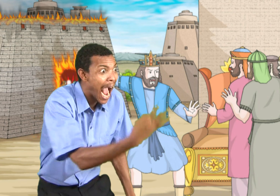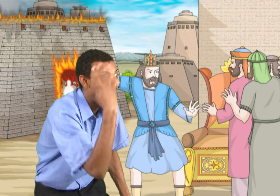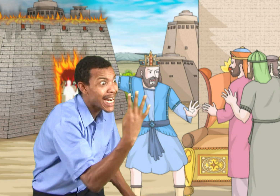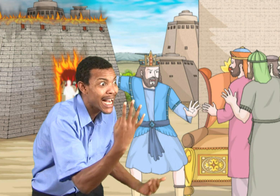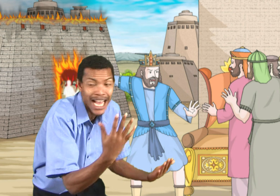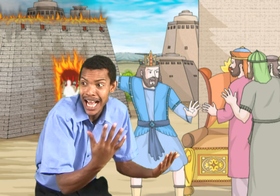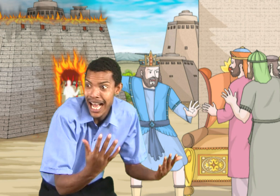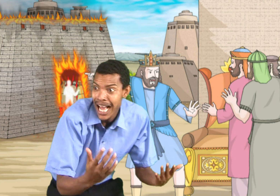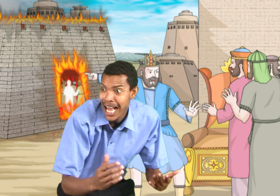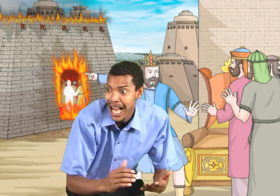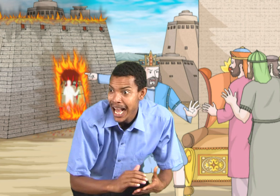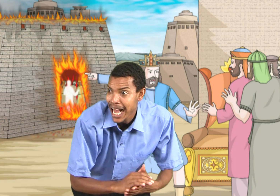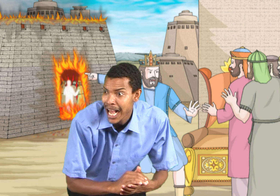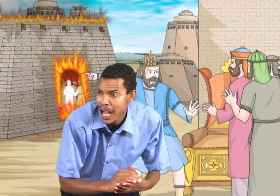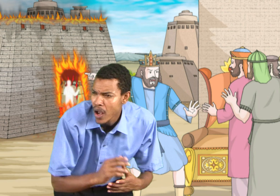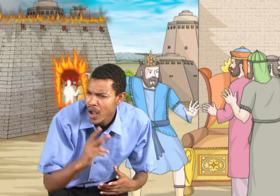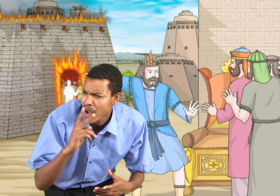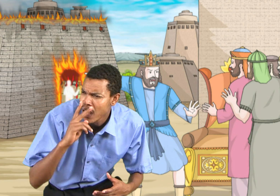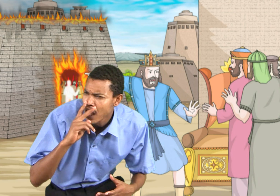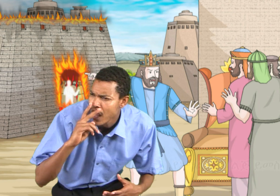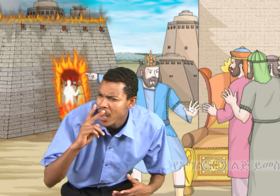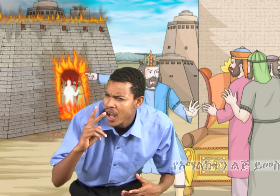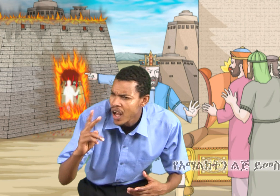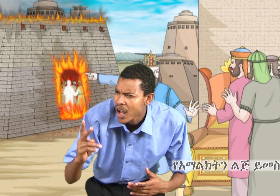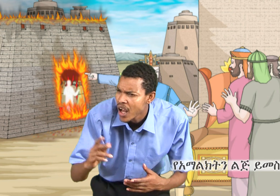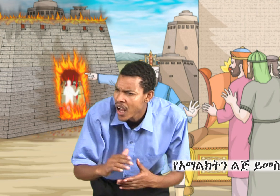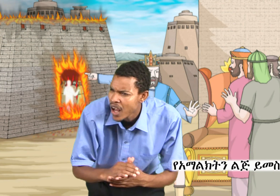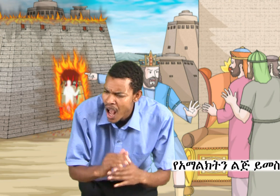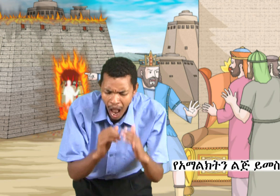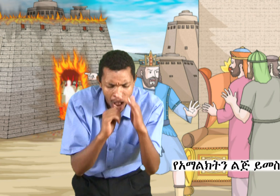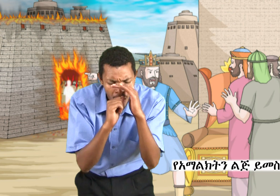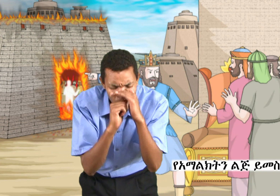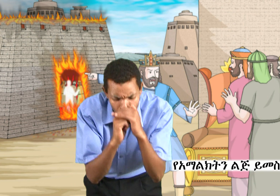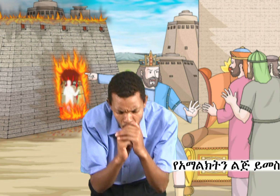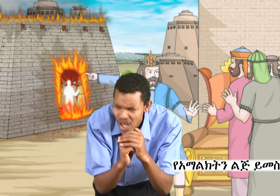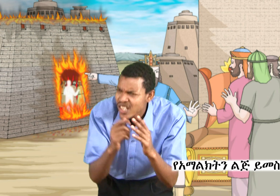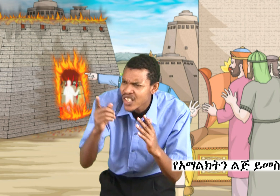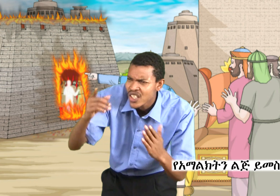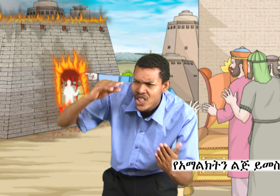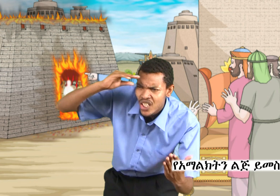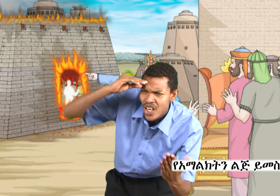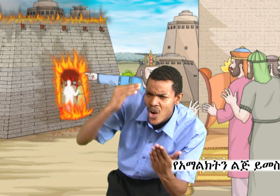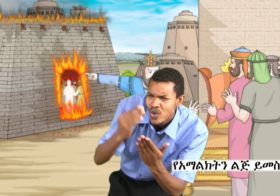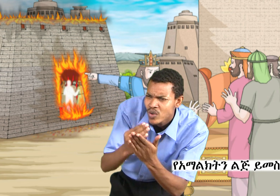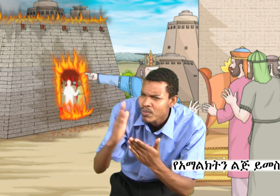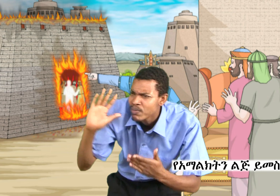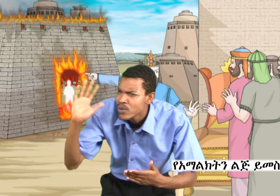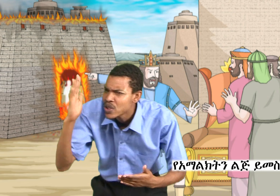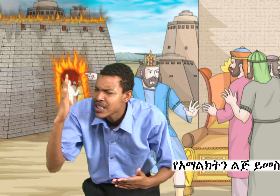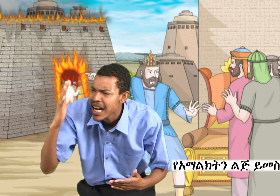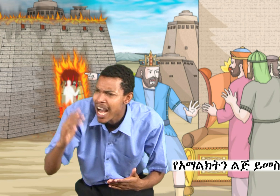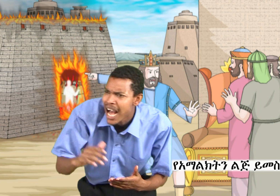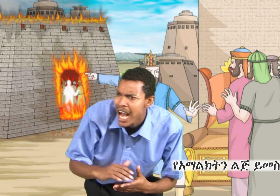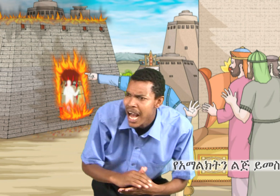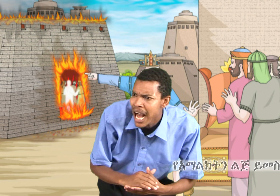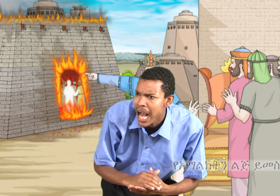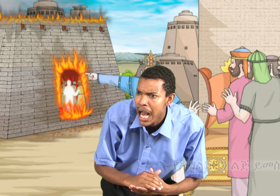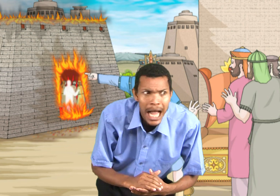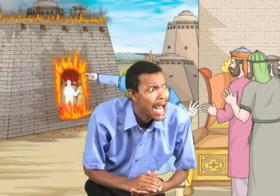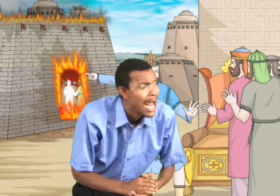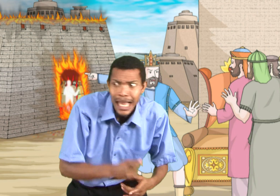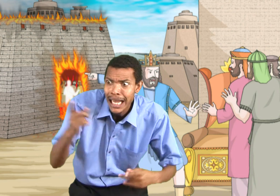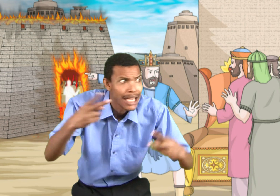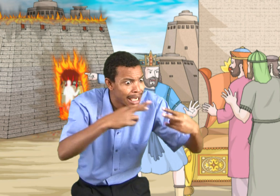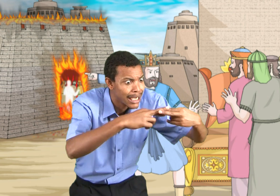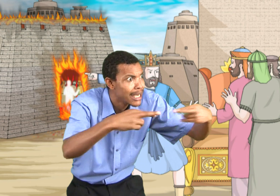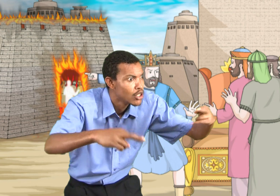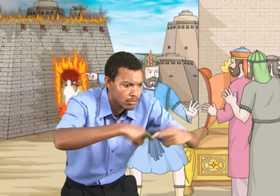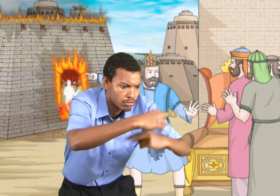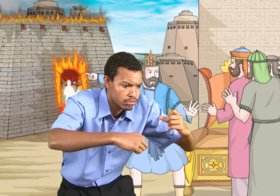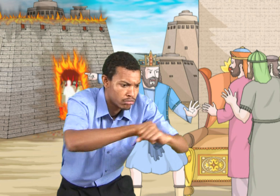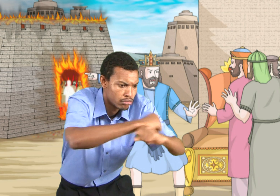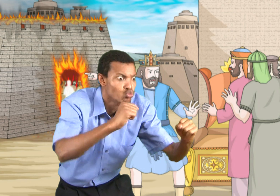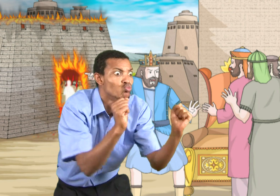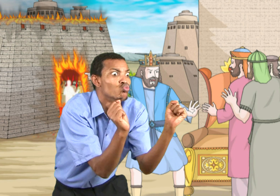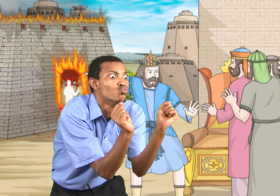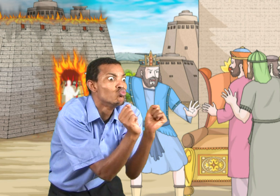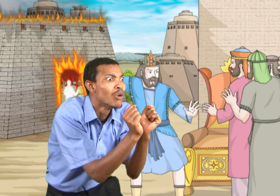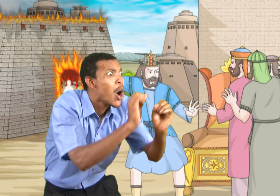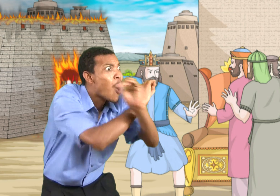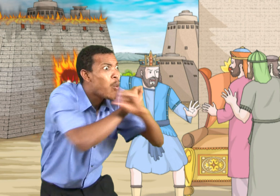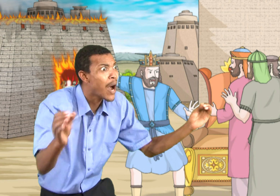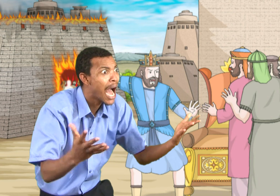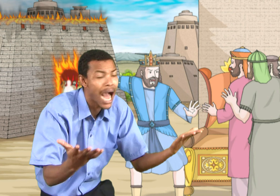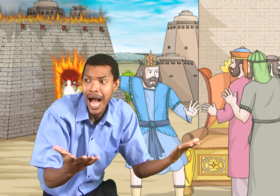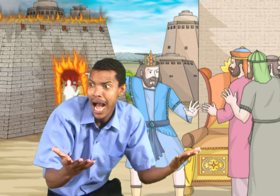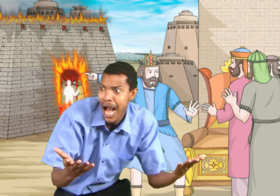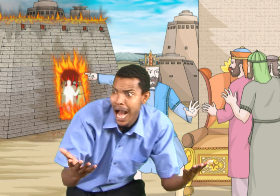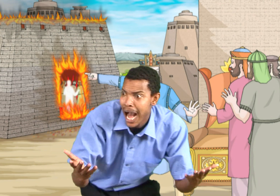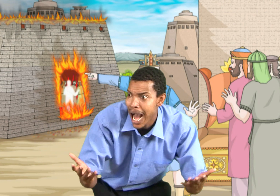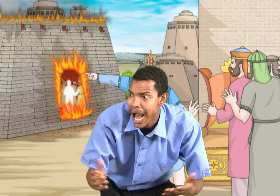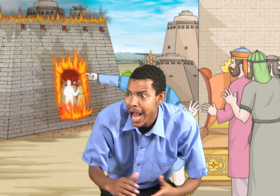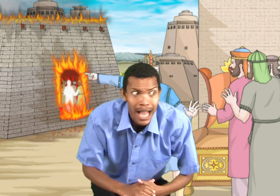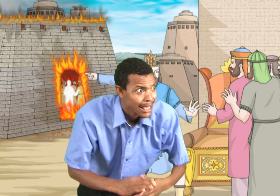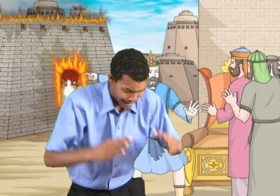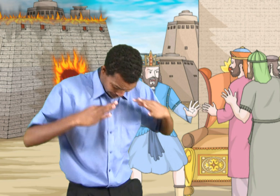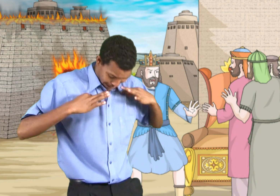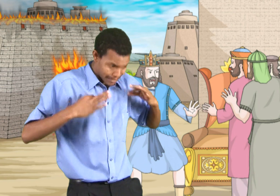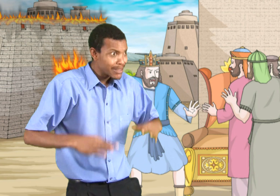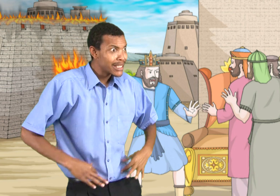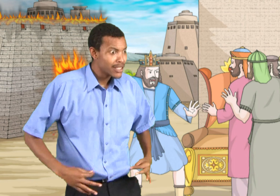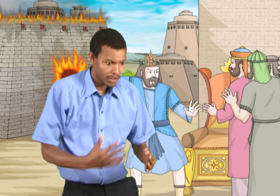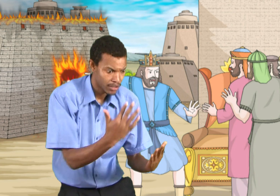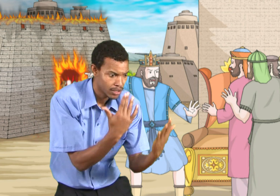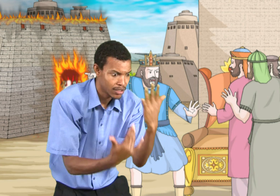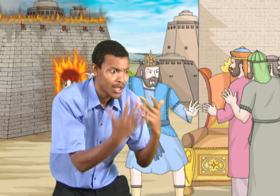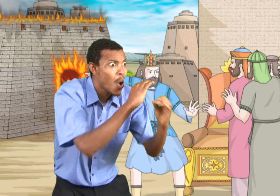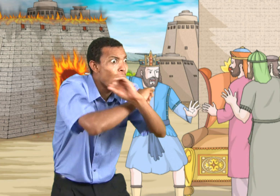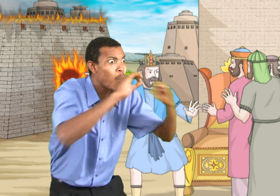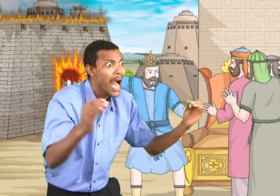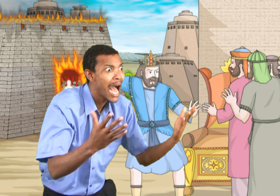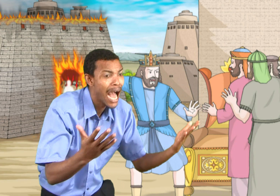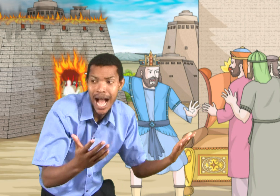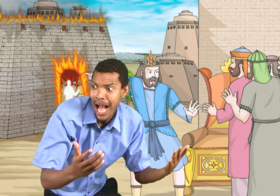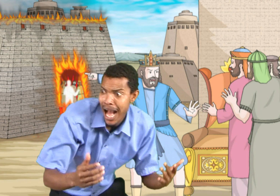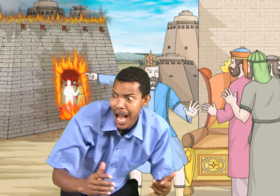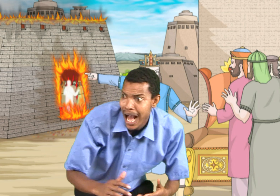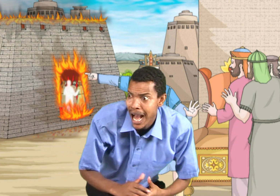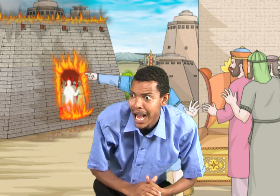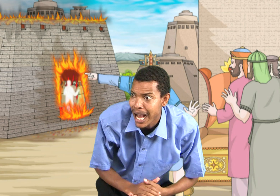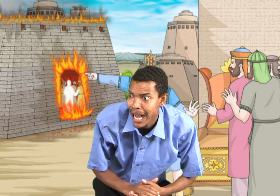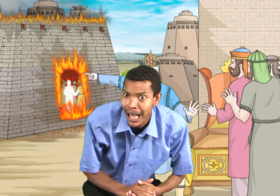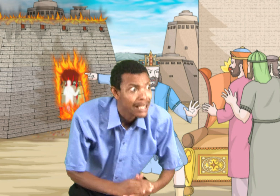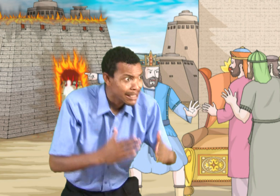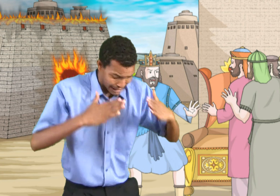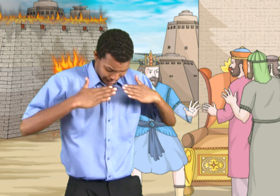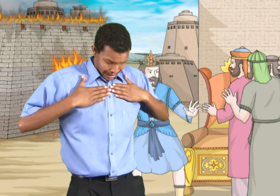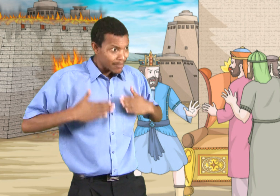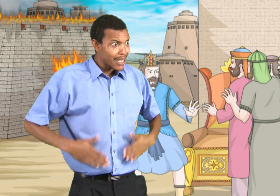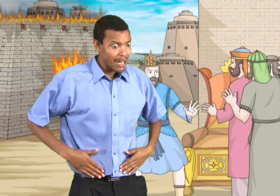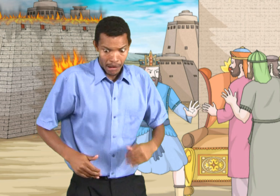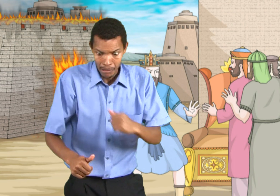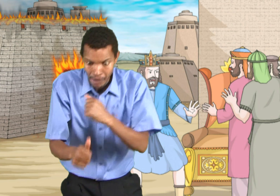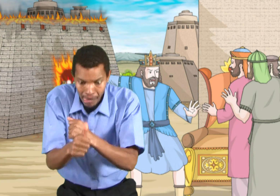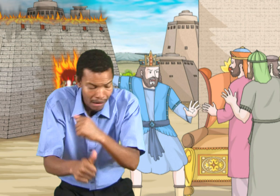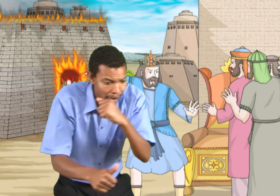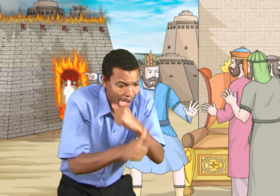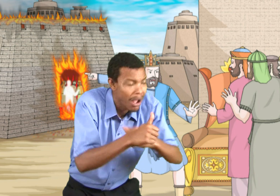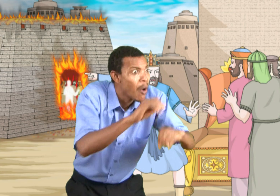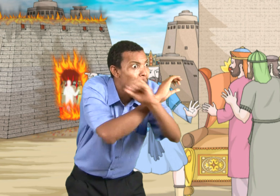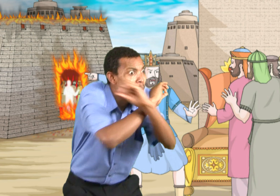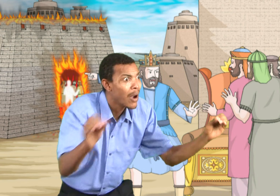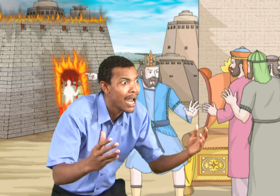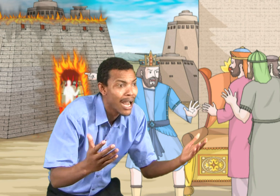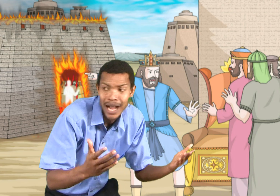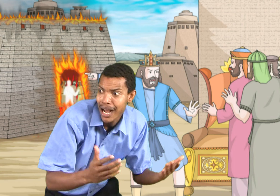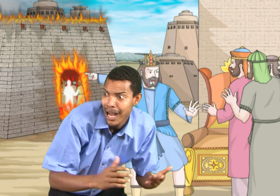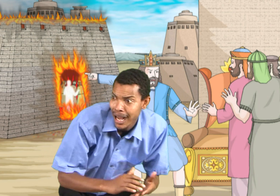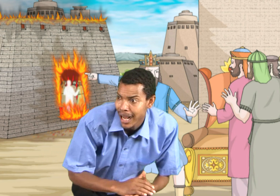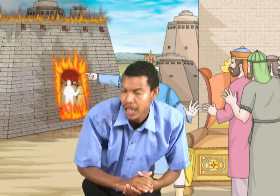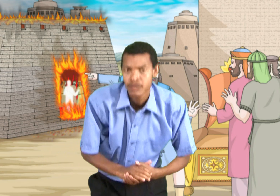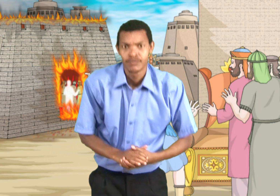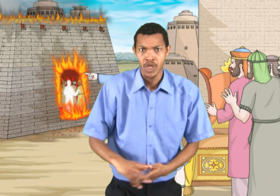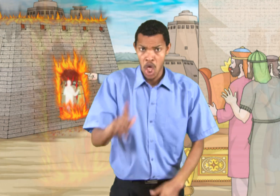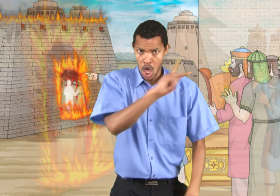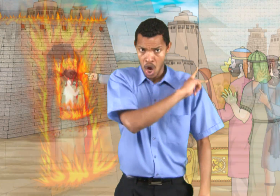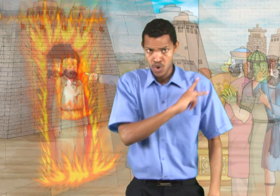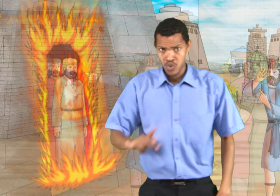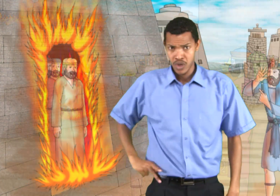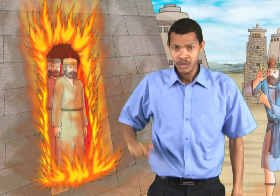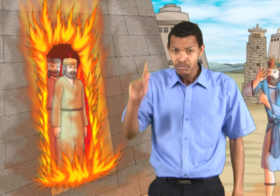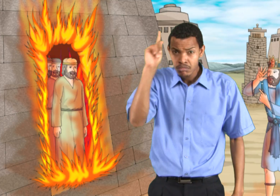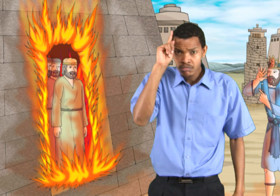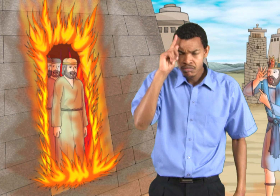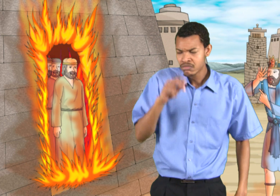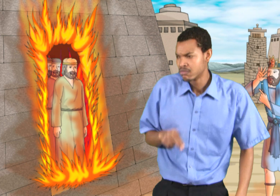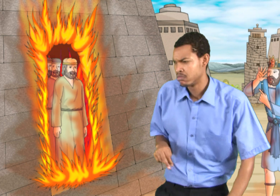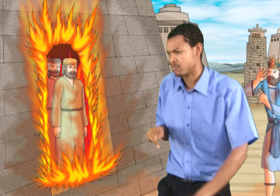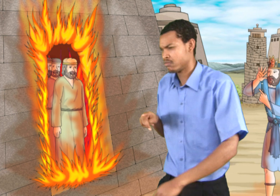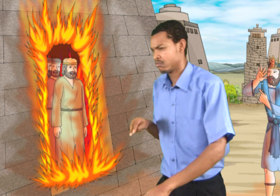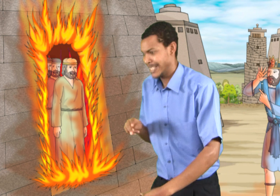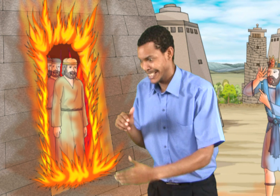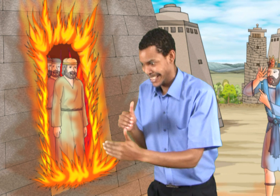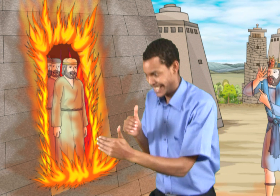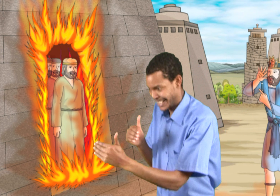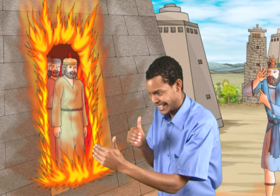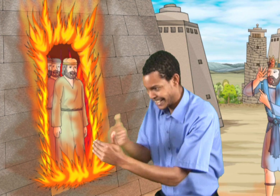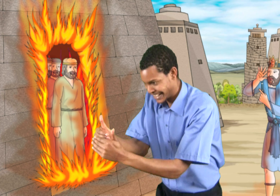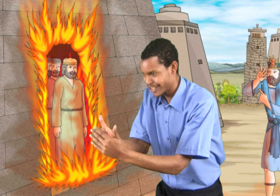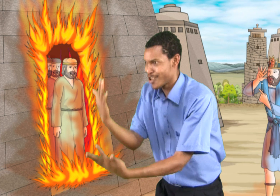“I see four men, unbound and unharmed, walking around in the fire—and the fourth looks like a son of the gods!”